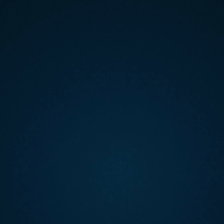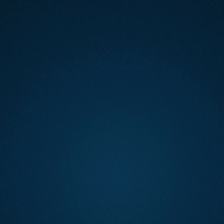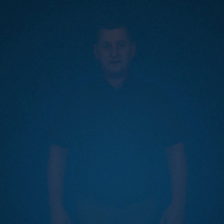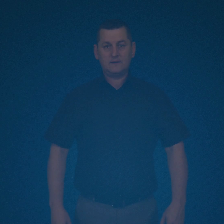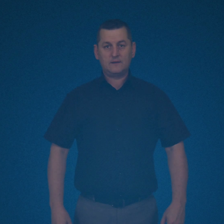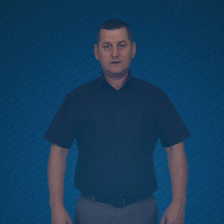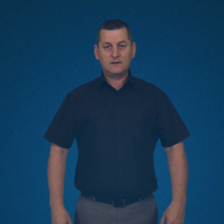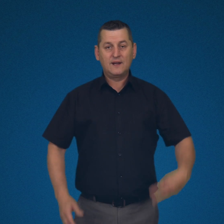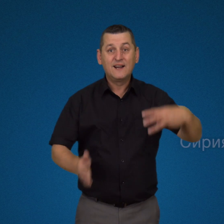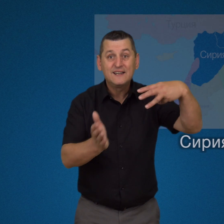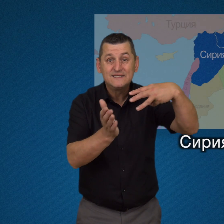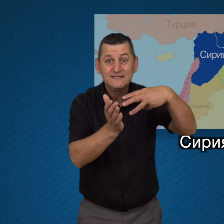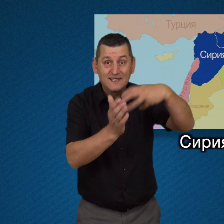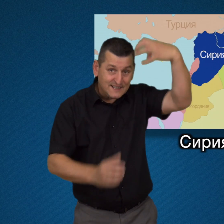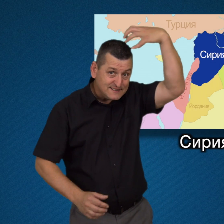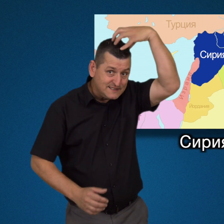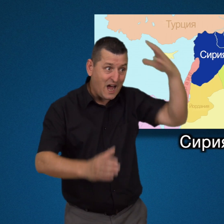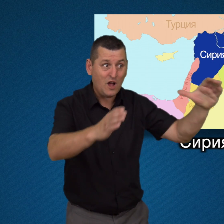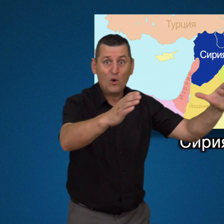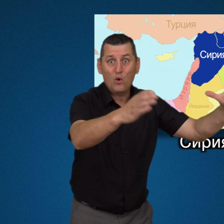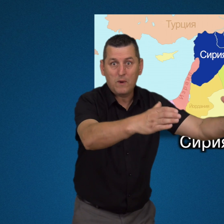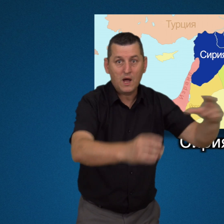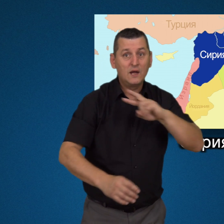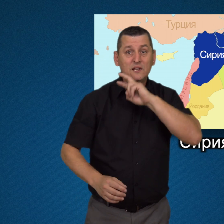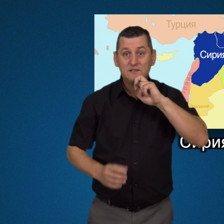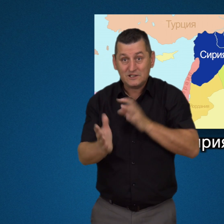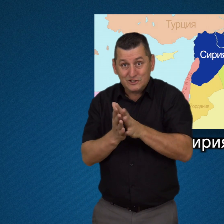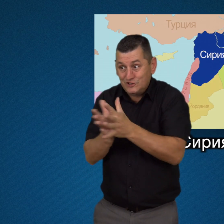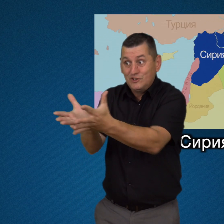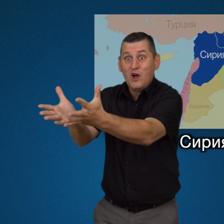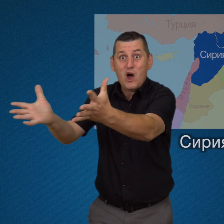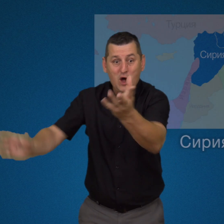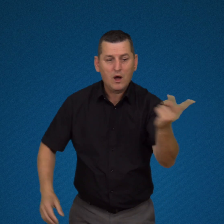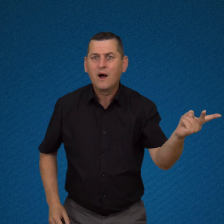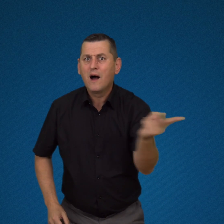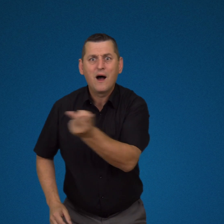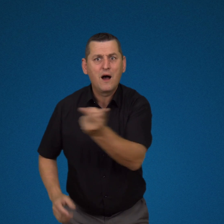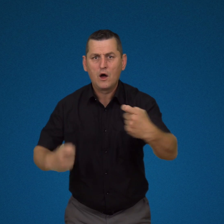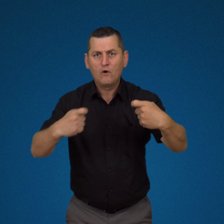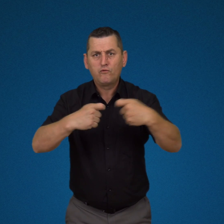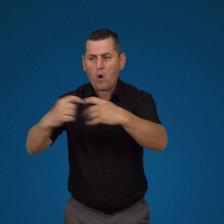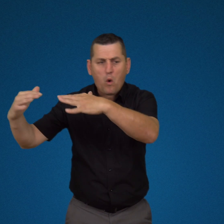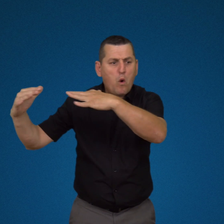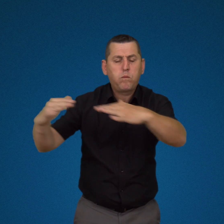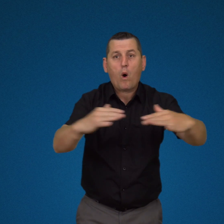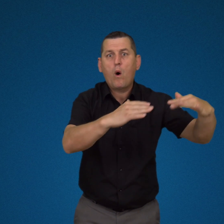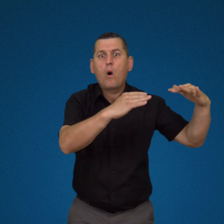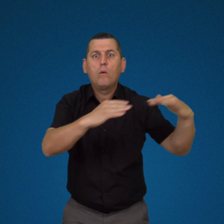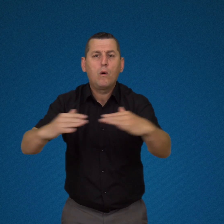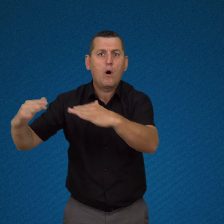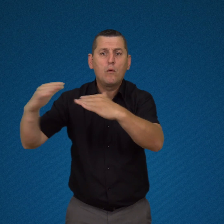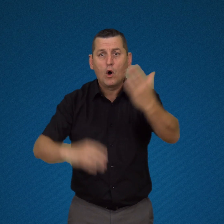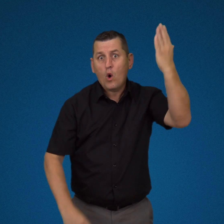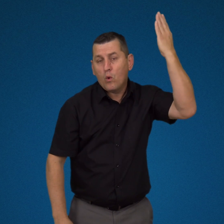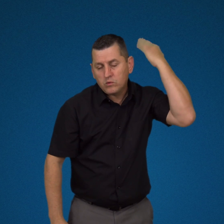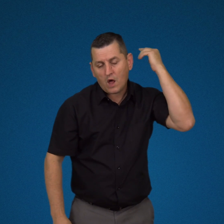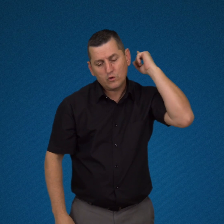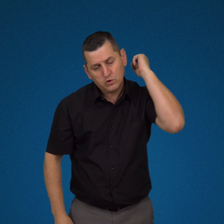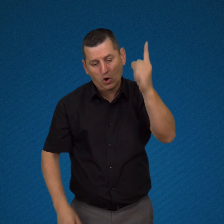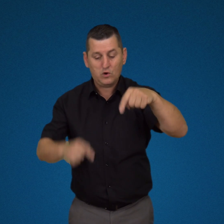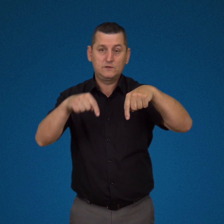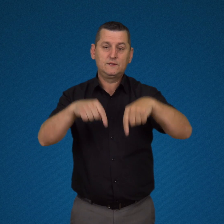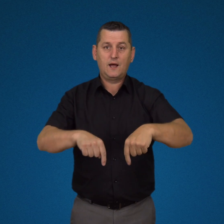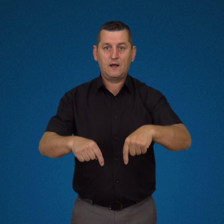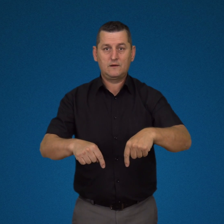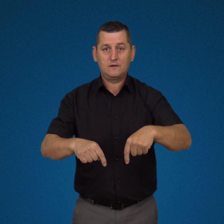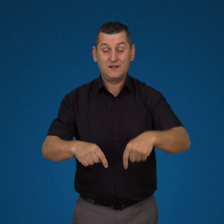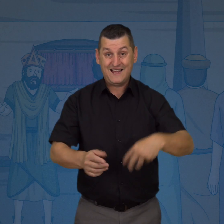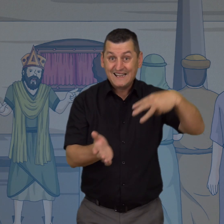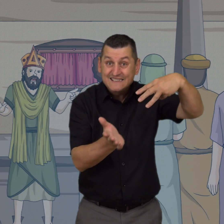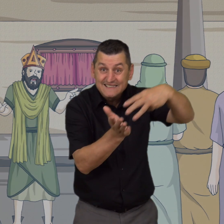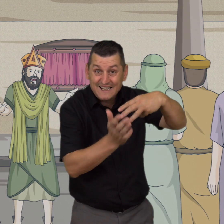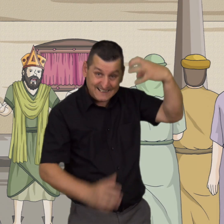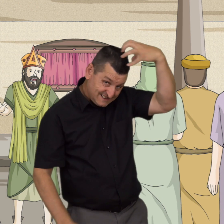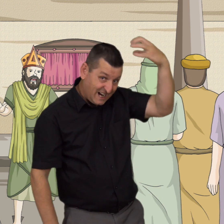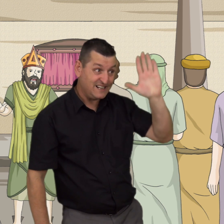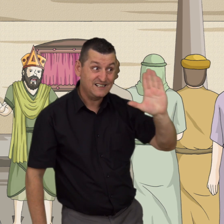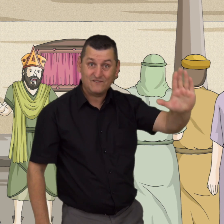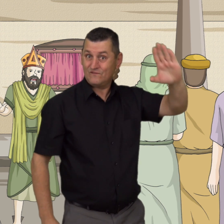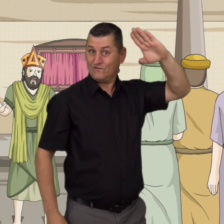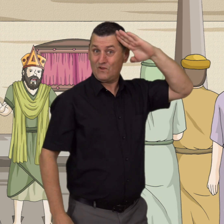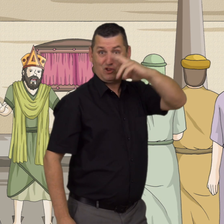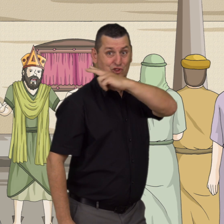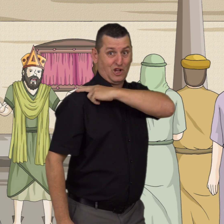Now the king of Aram was at war against Israel.